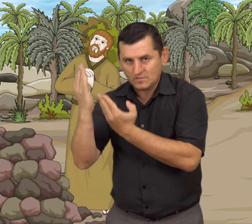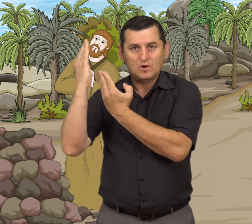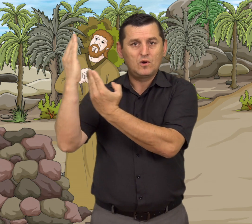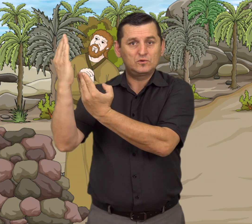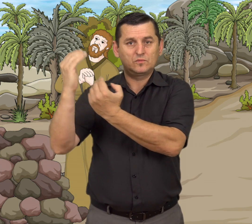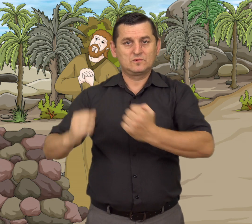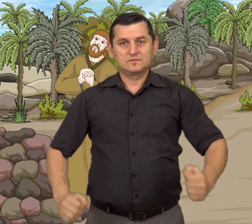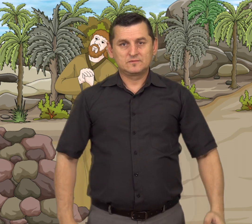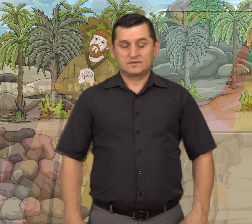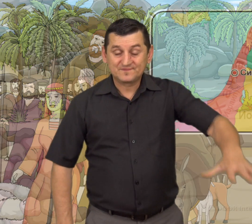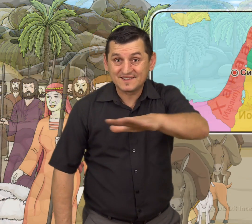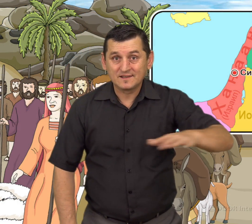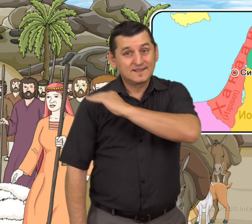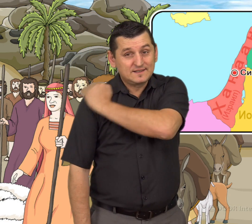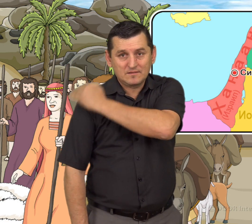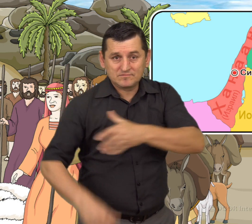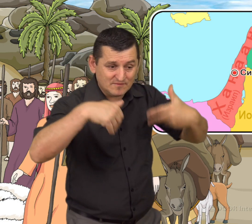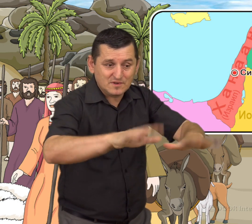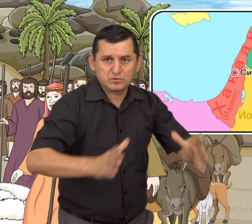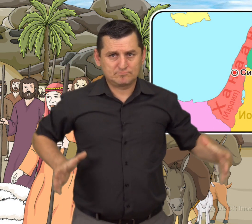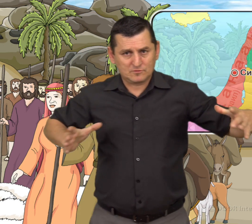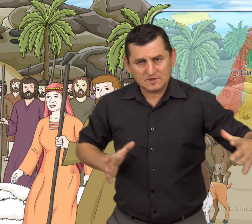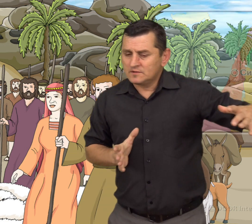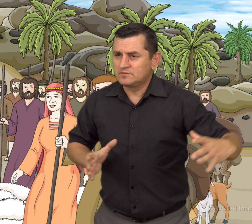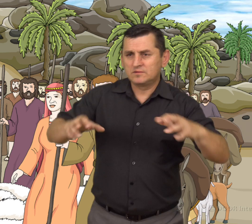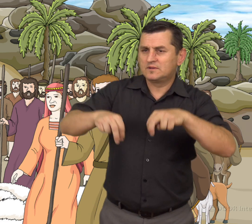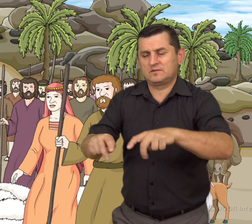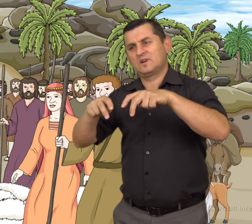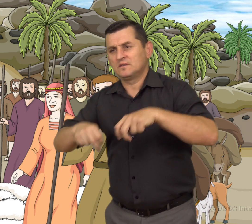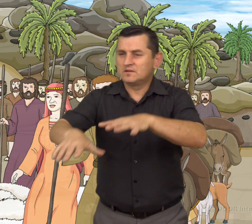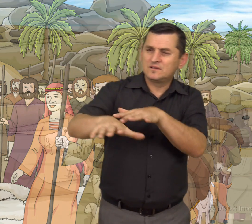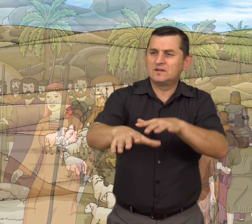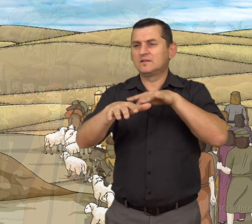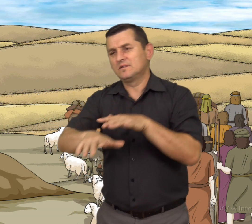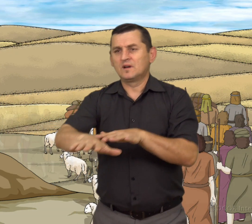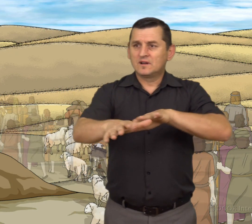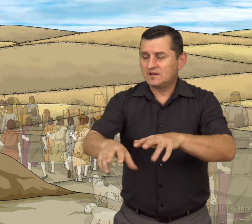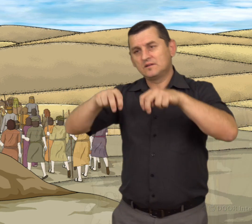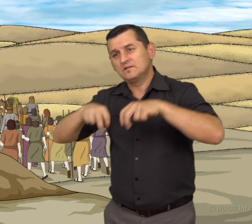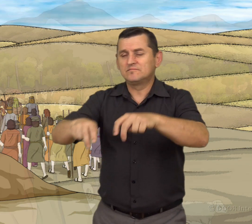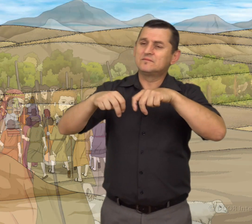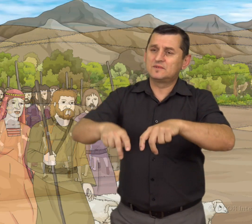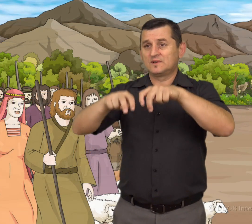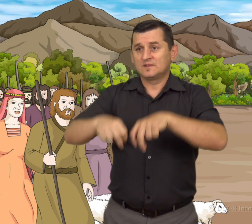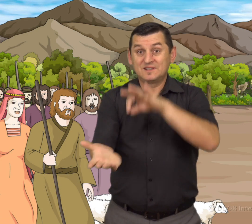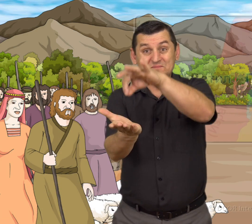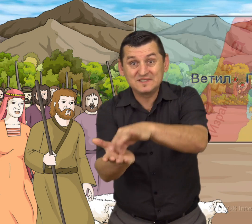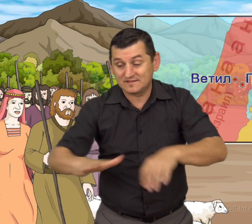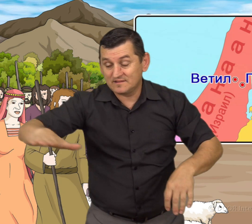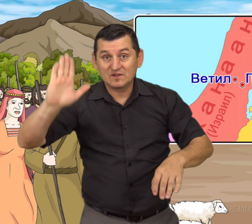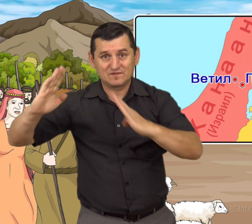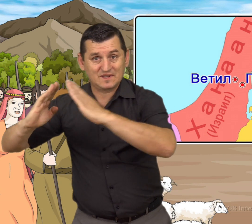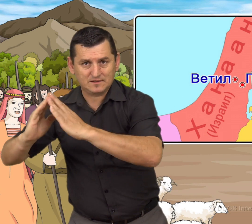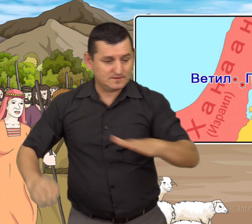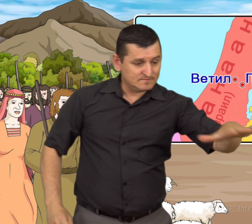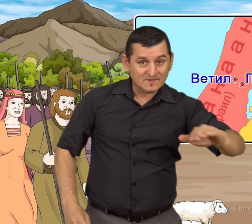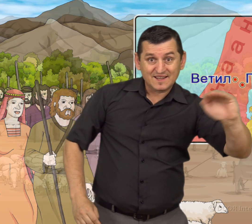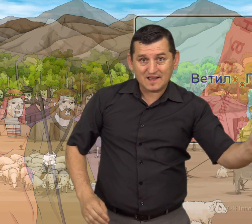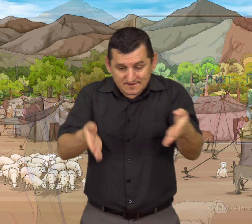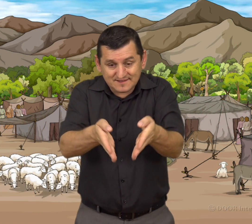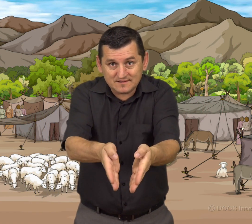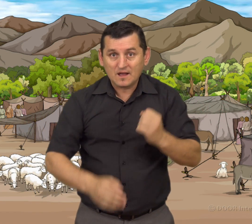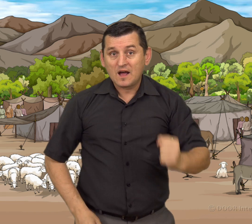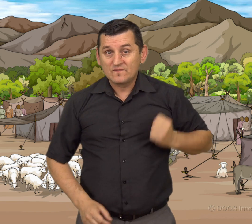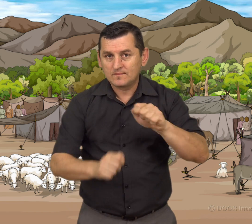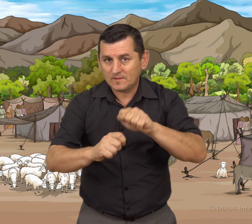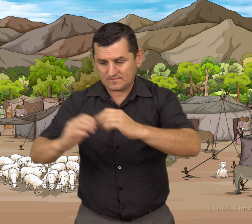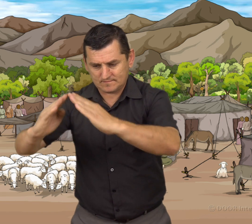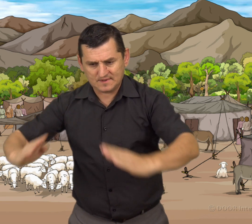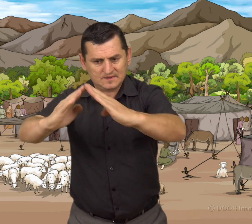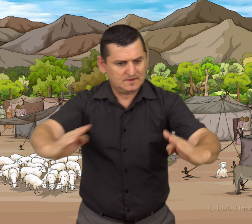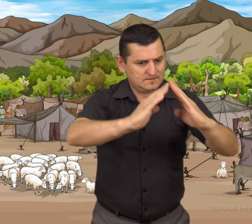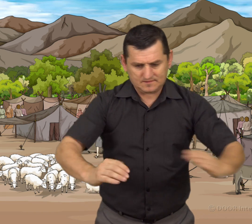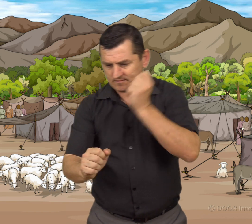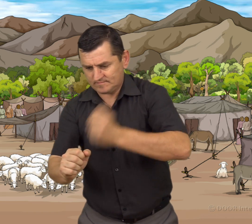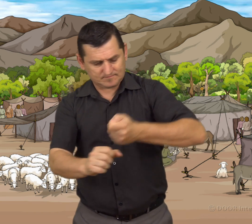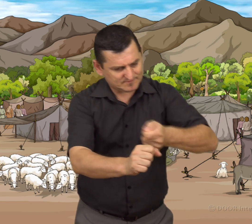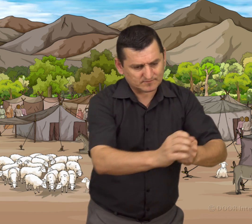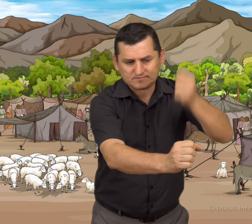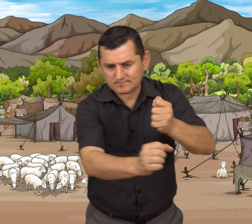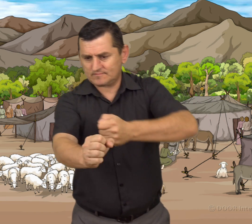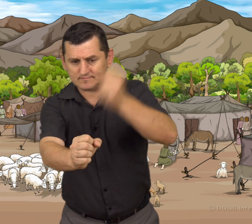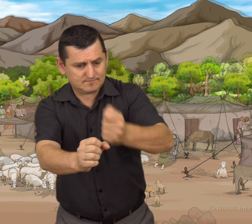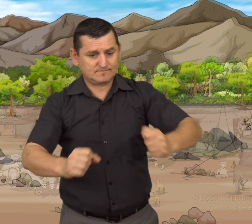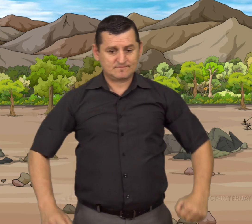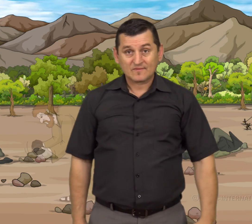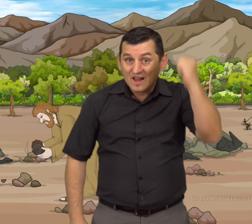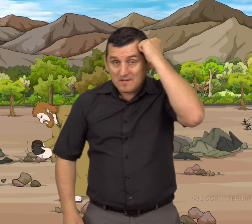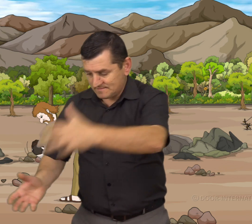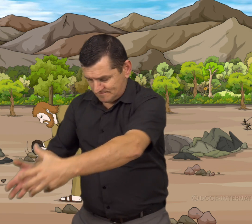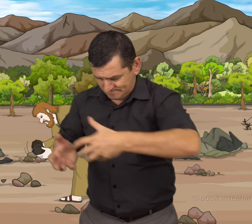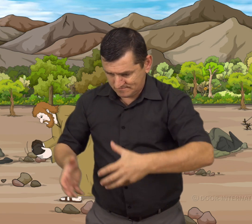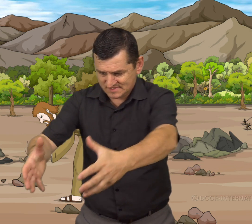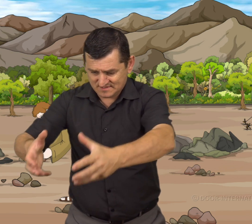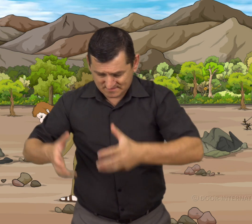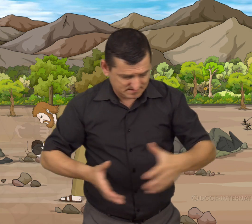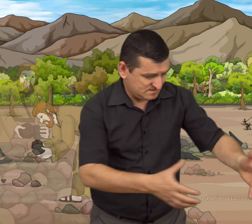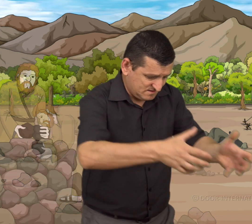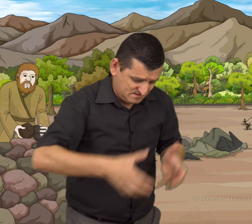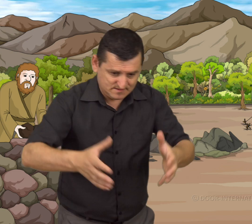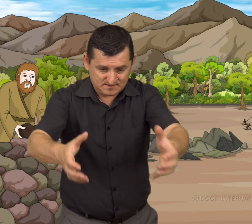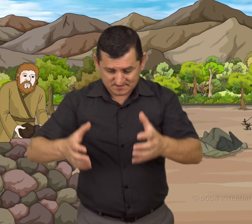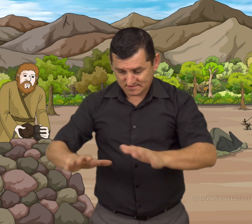From there Abram moved on to the hill country east of Bethel and pitched his tent, with Bethel to the west and Ai to the east.